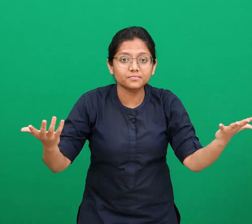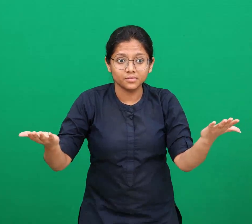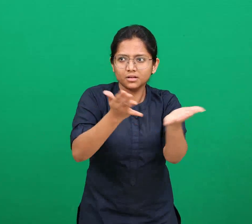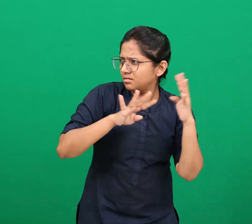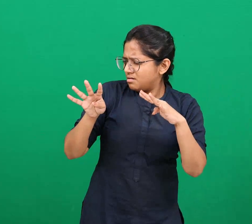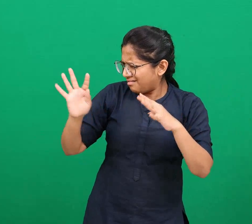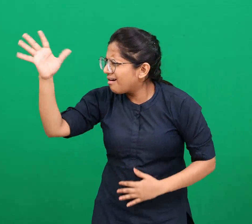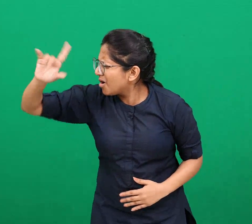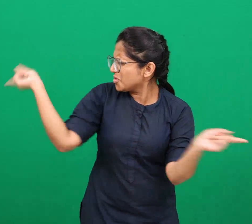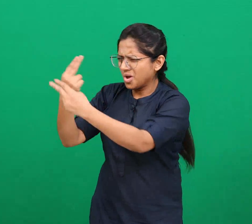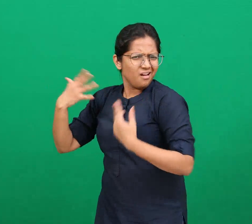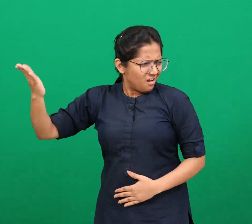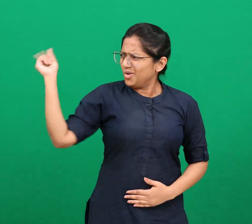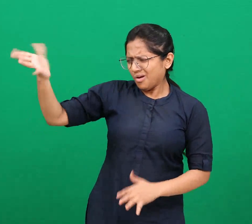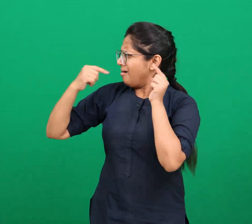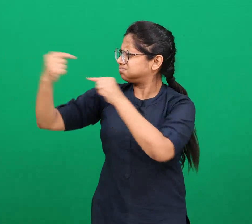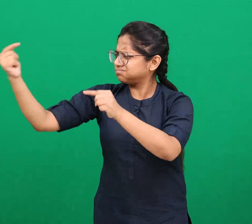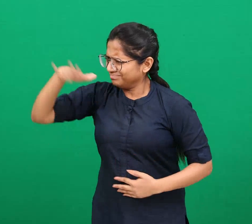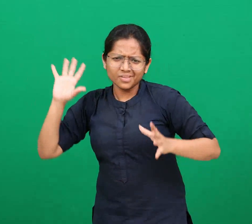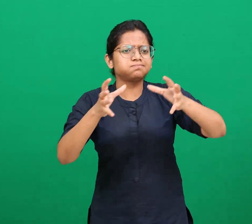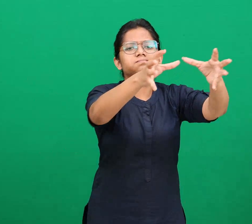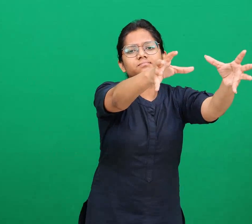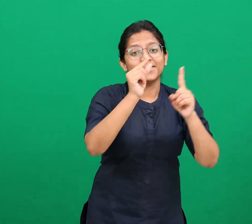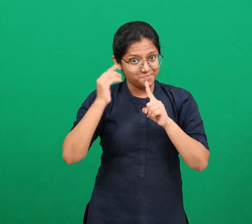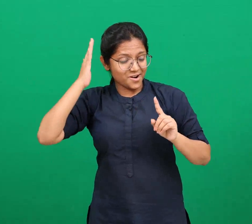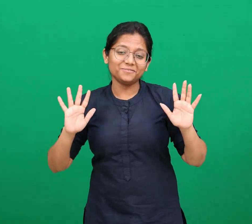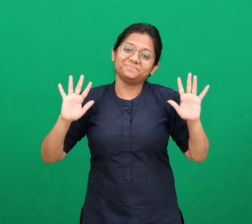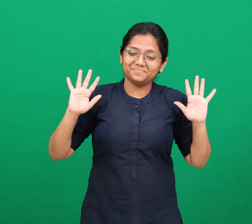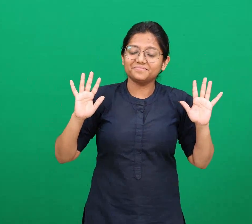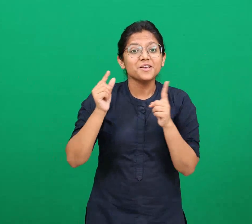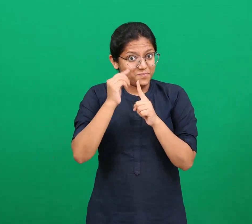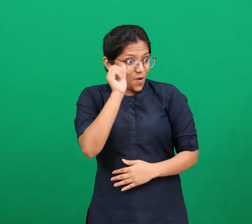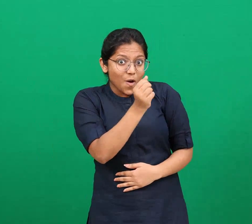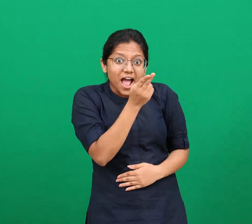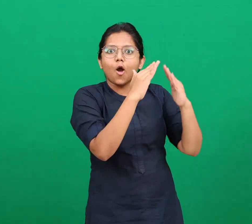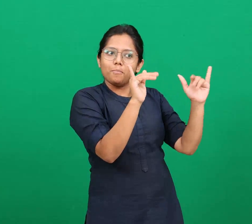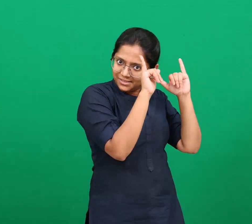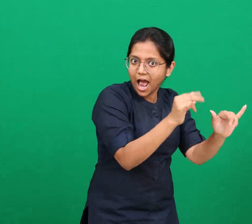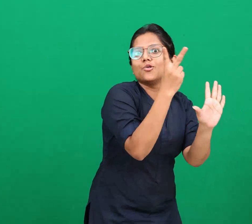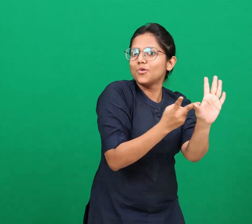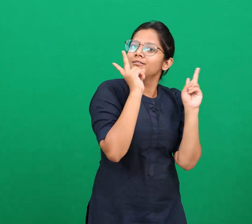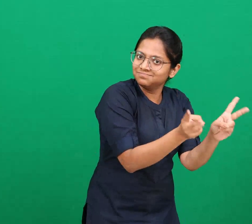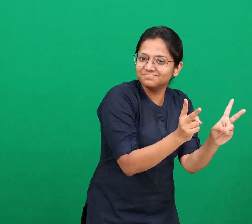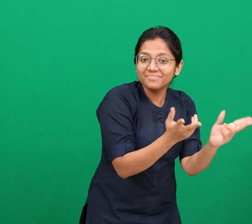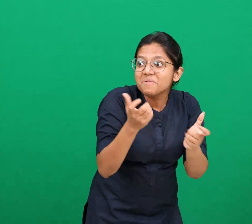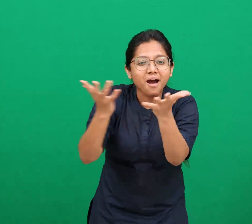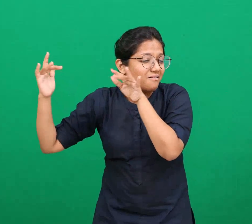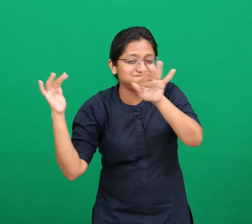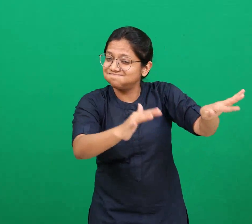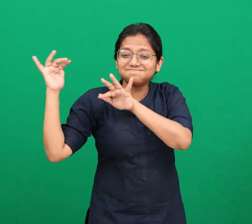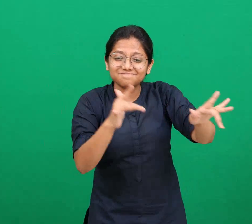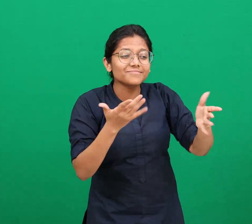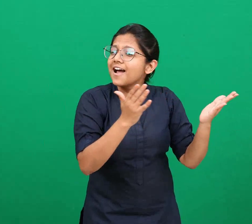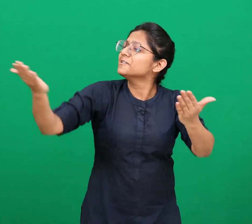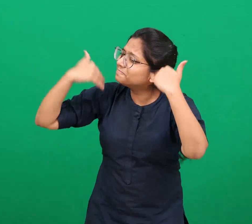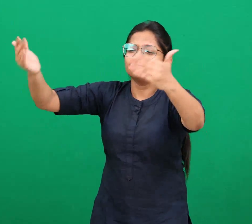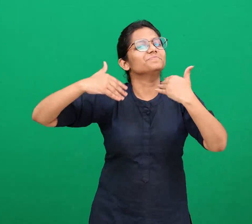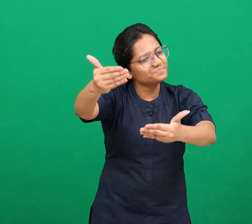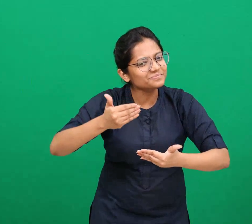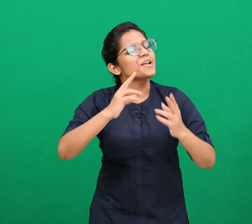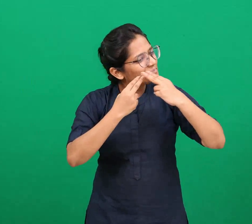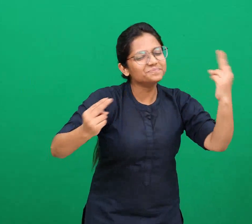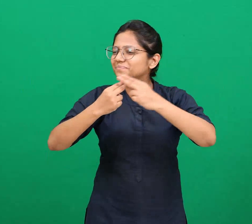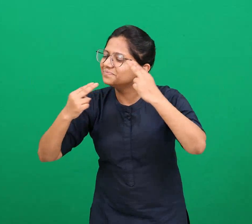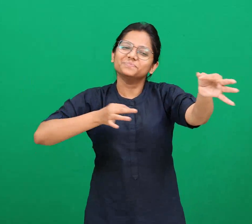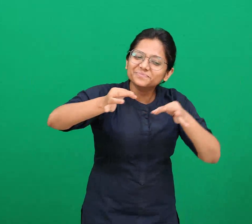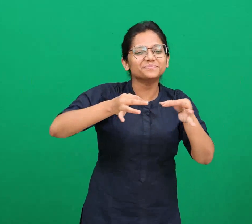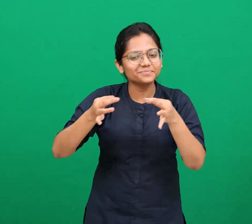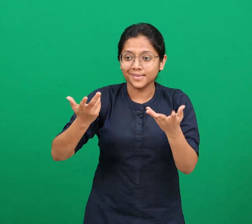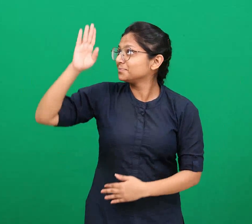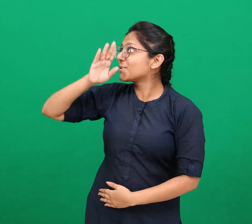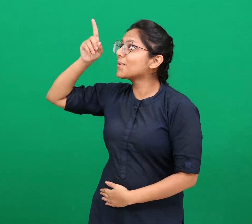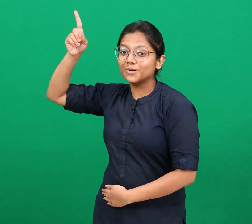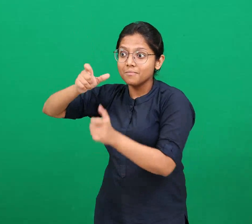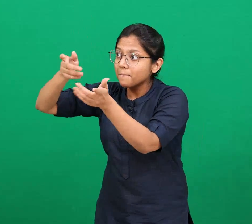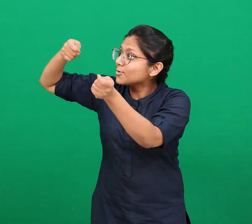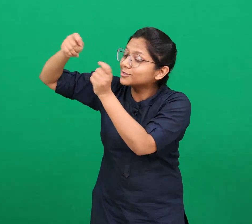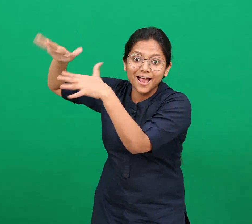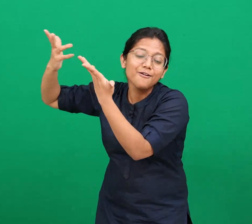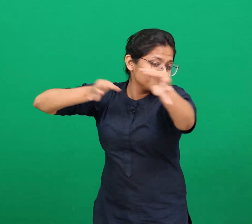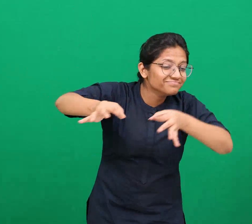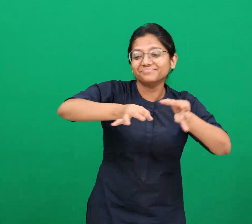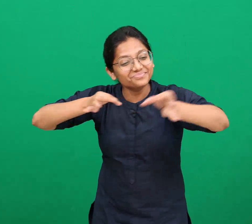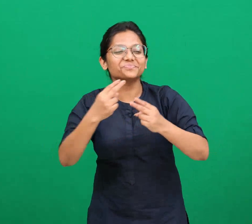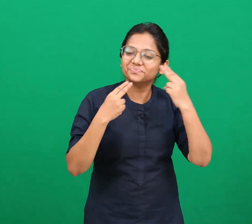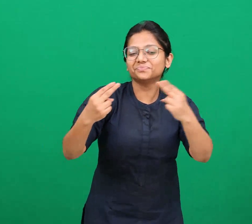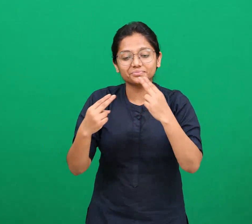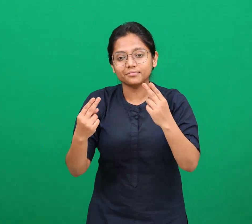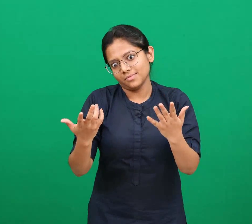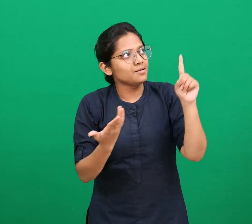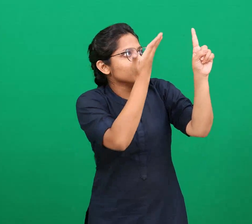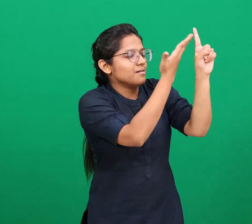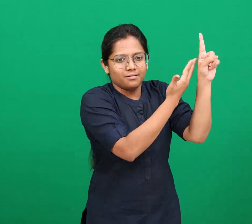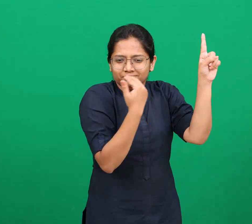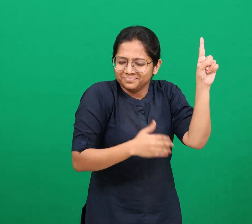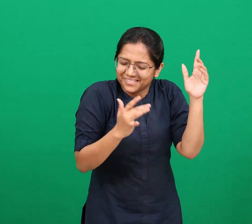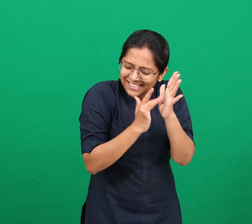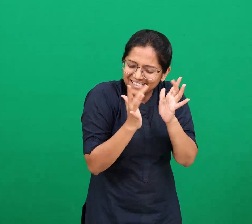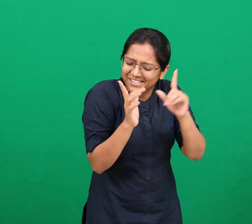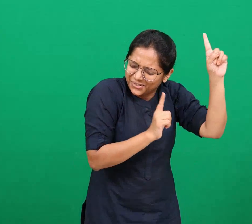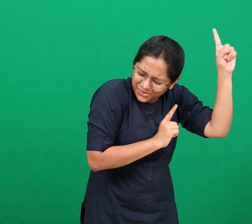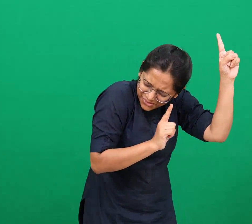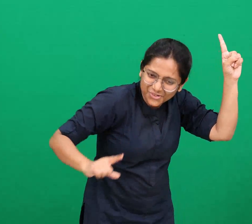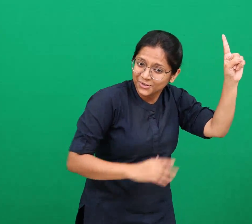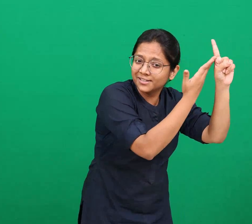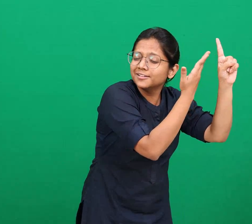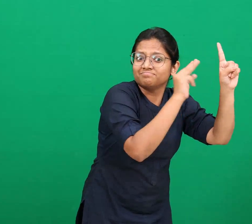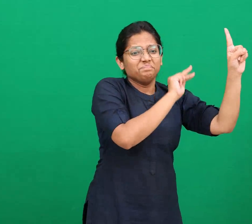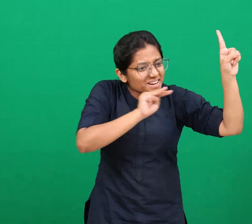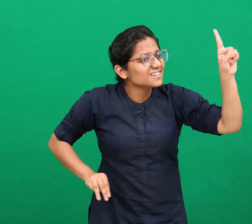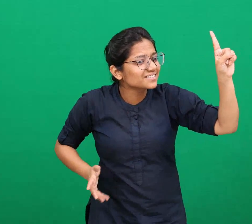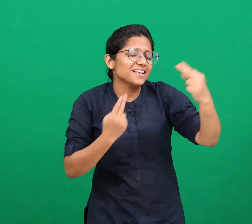Paul stayed there two full years in his own rented house, welcoming all who came to visit him.